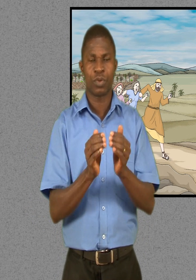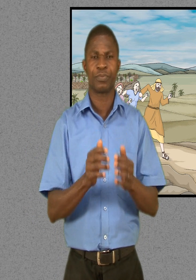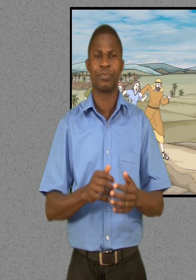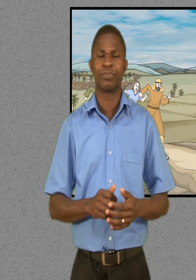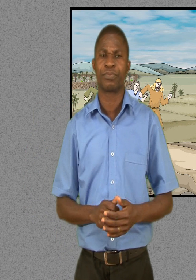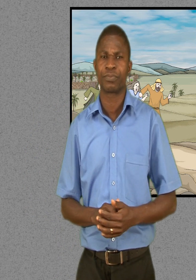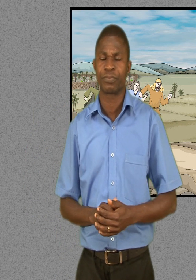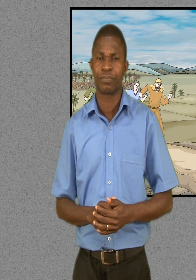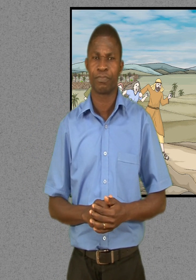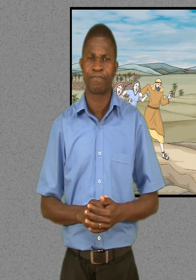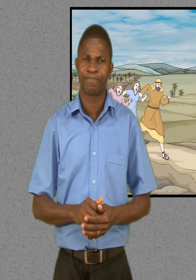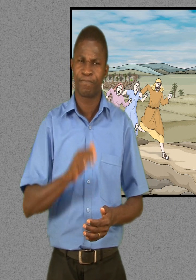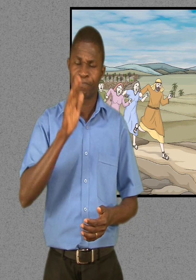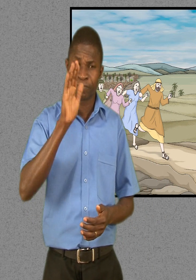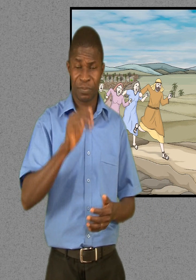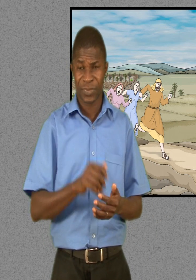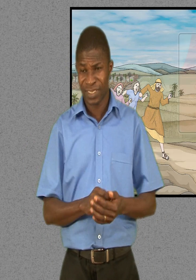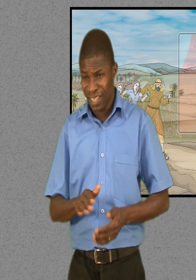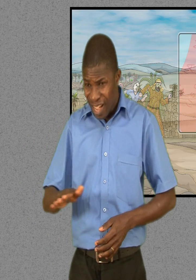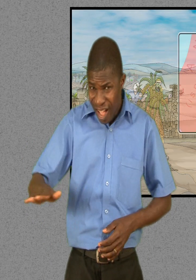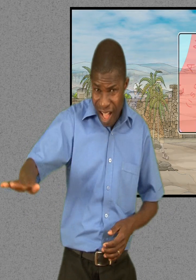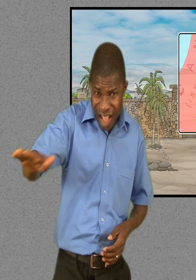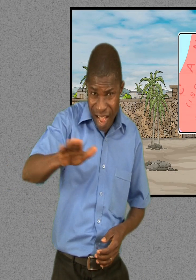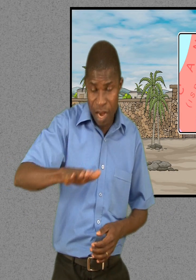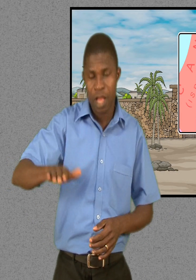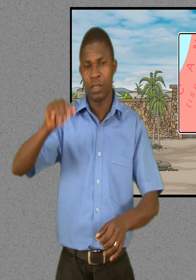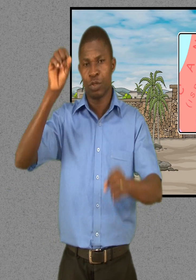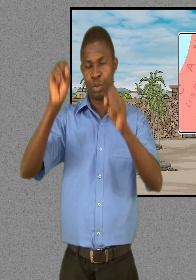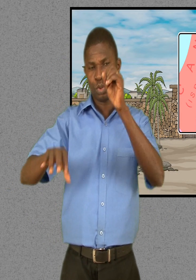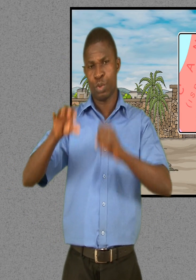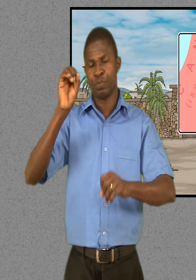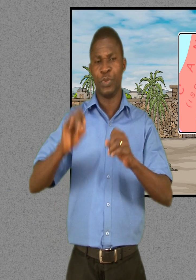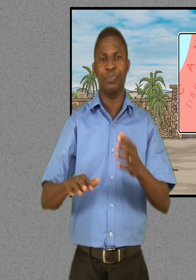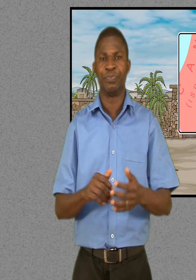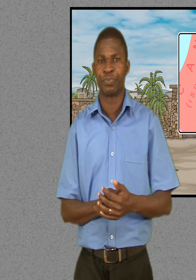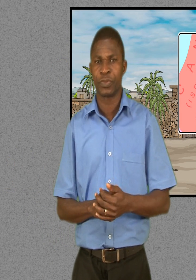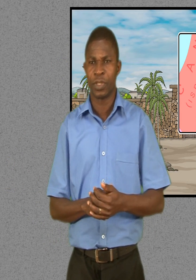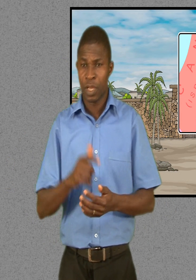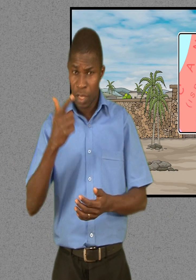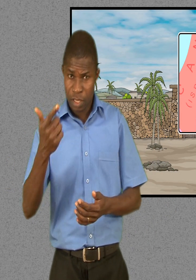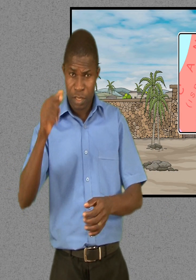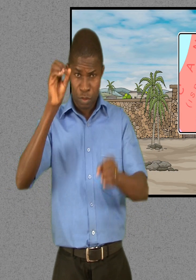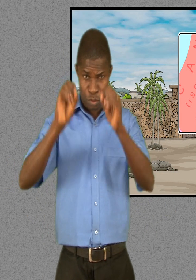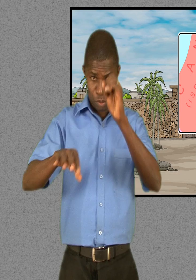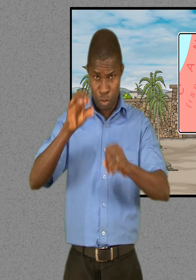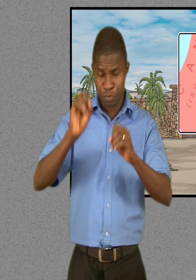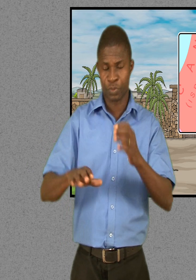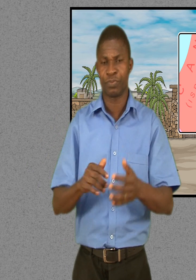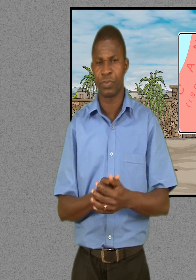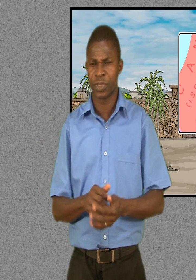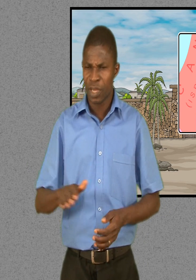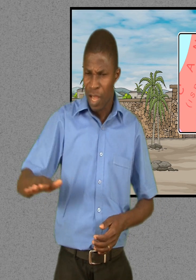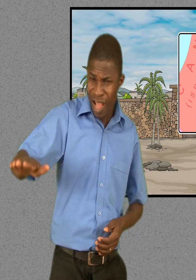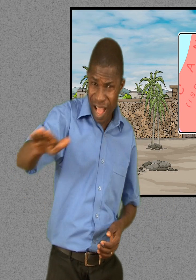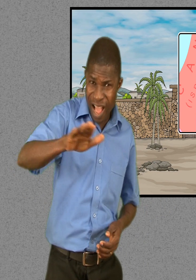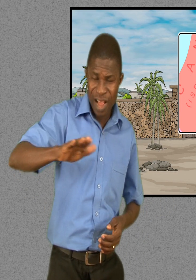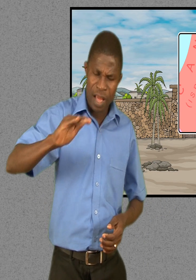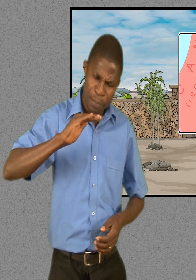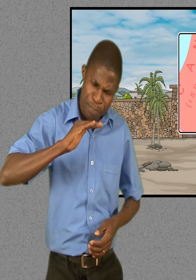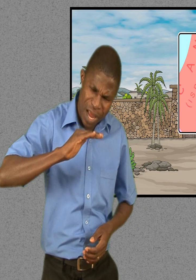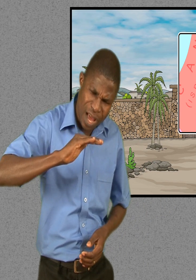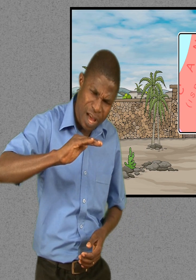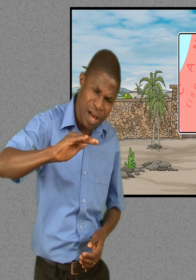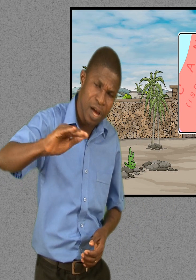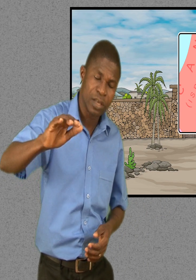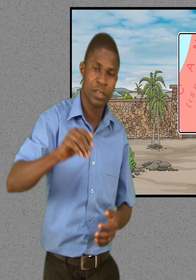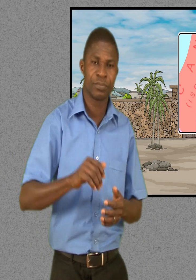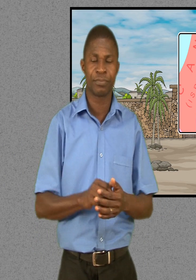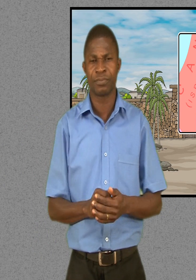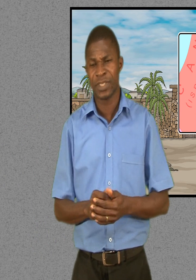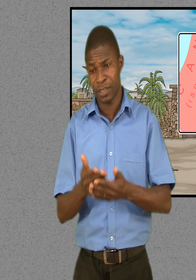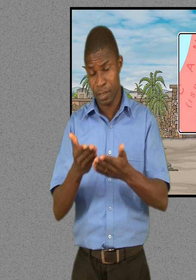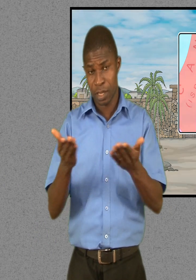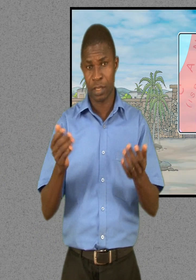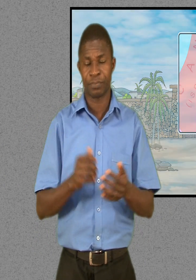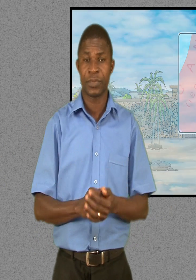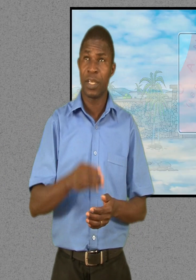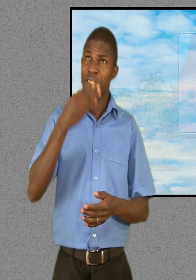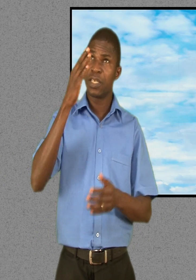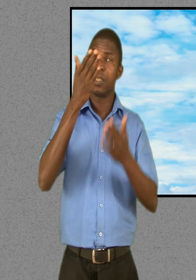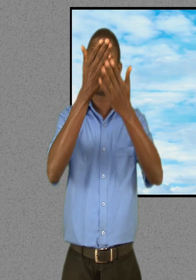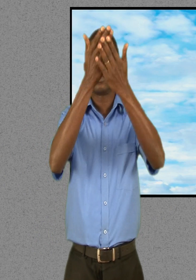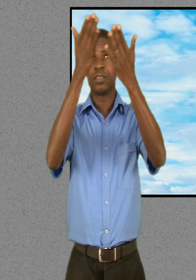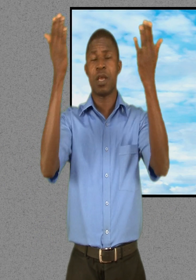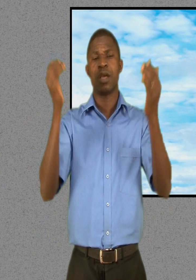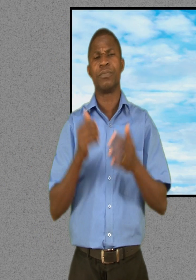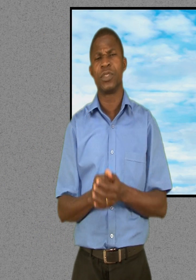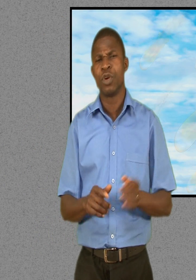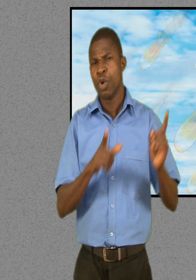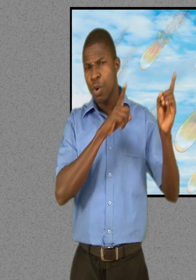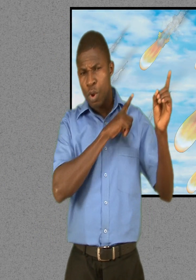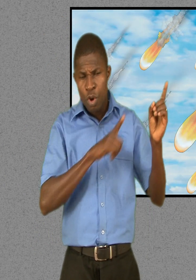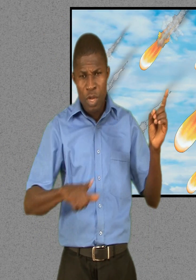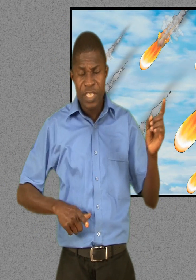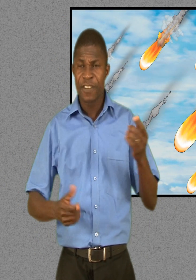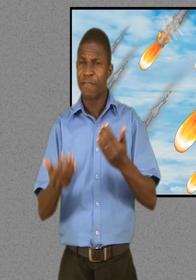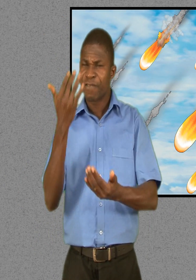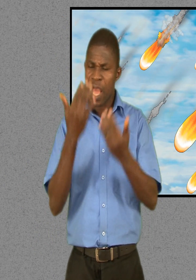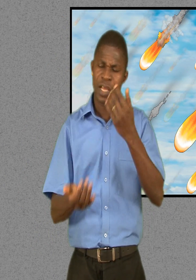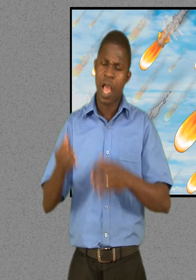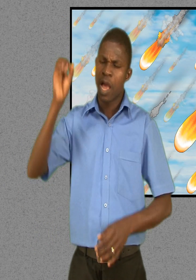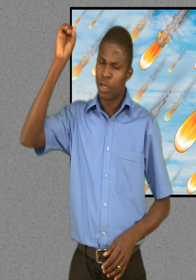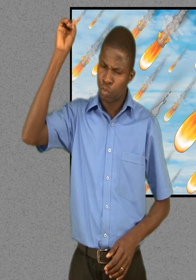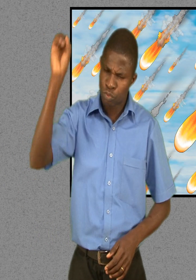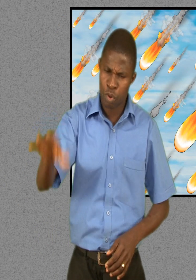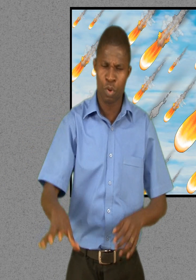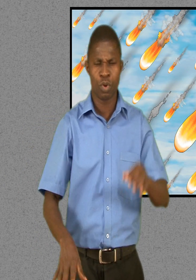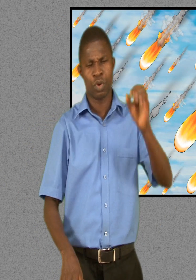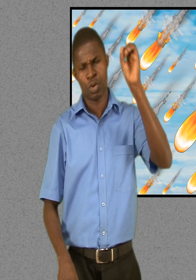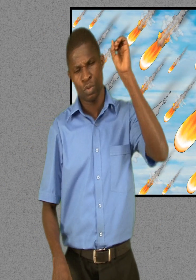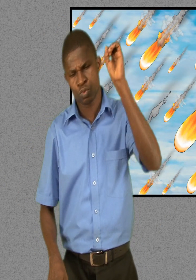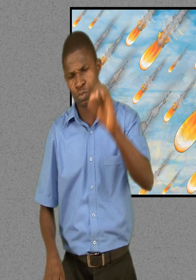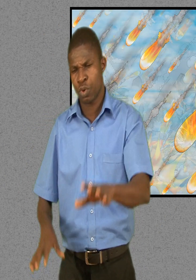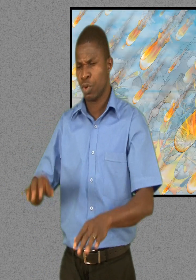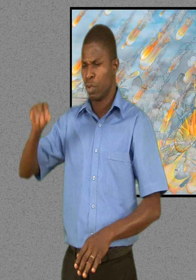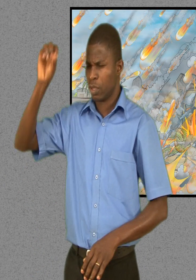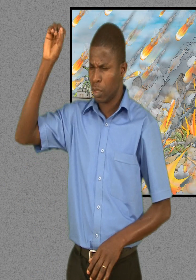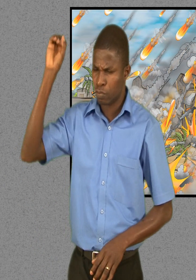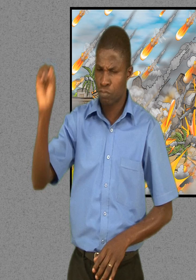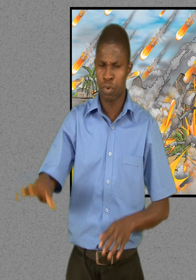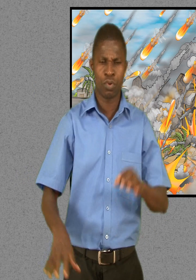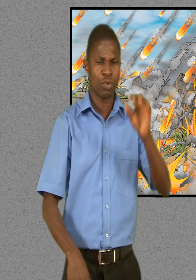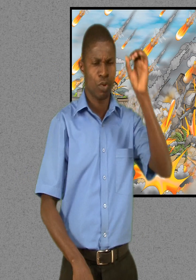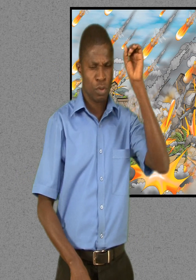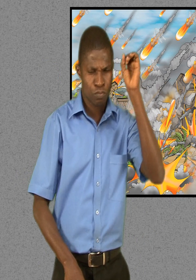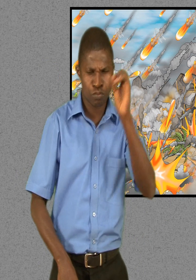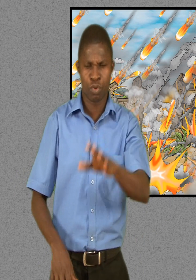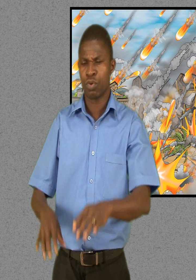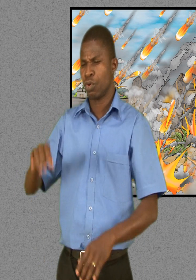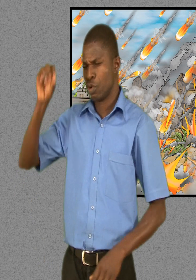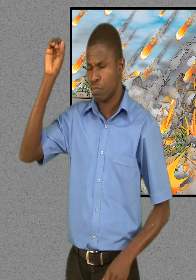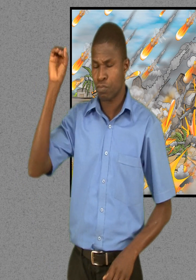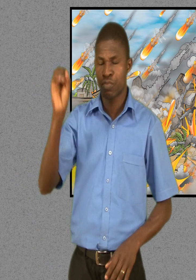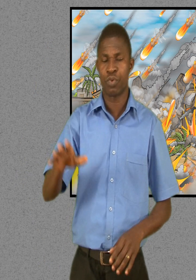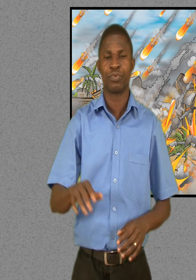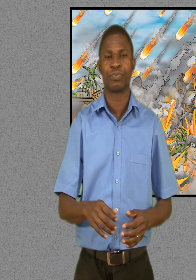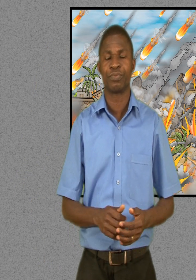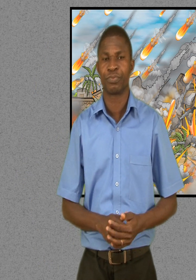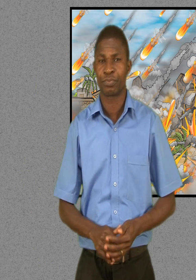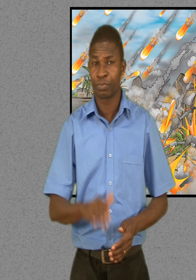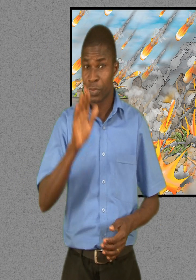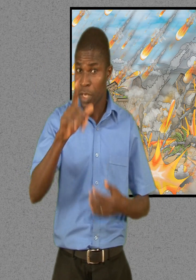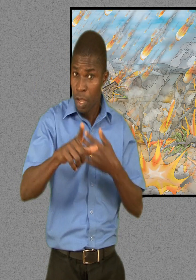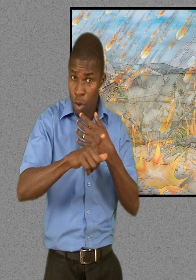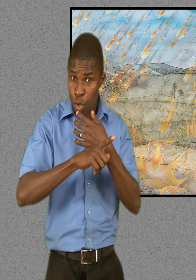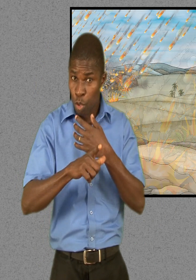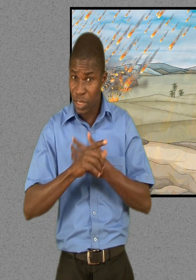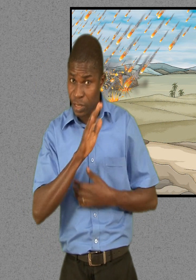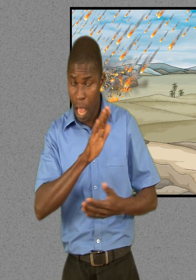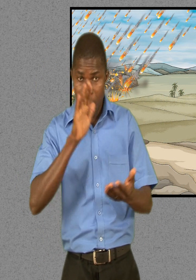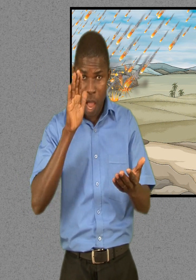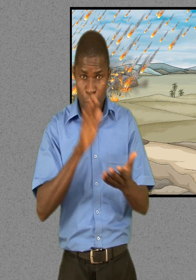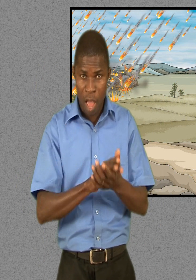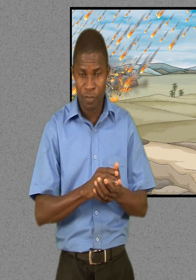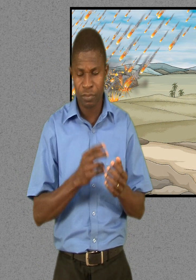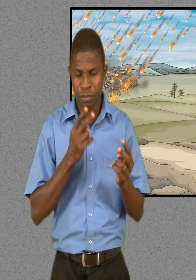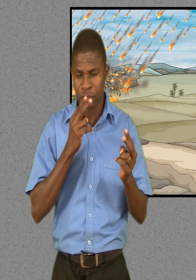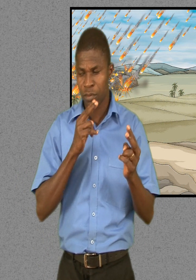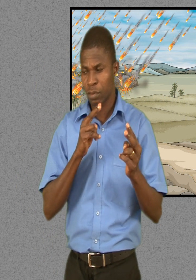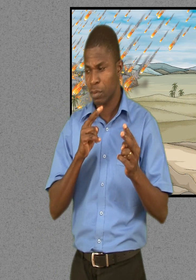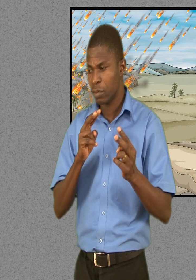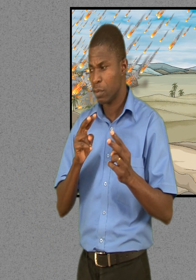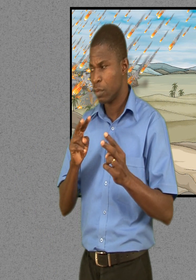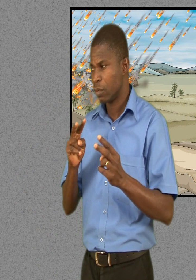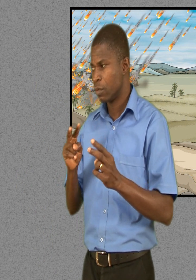Then the LORD rained down sulfur and fire on Sodom and Gomorrah—from the LORD out of the heavens. Thus He destroyed these cities and the entire plain, including all the inhabitants of the cities and everything that grew on the ground.